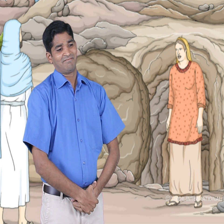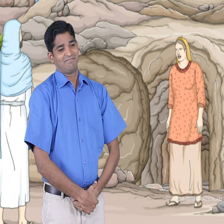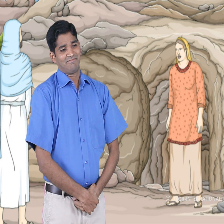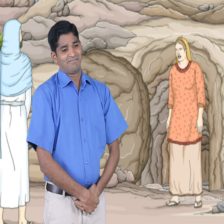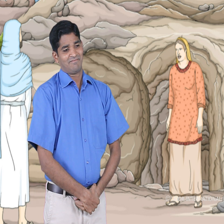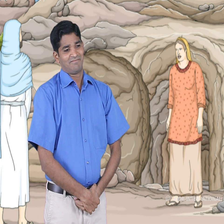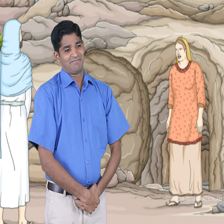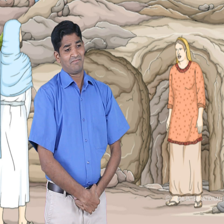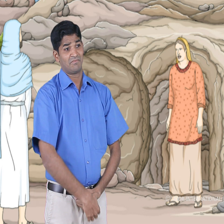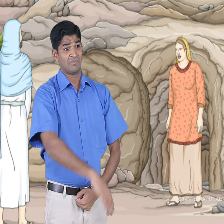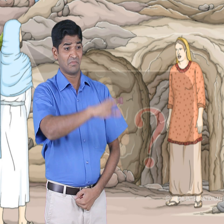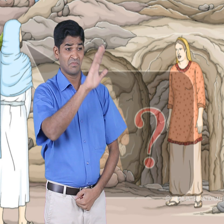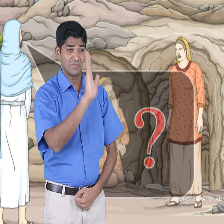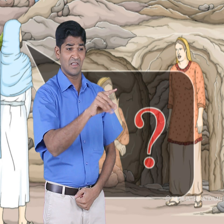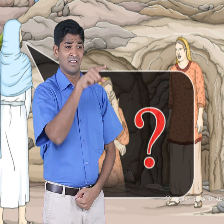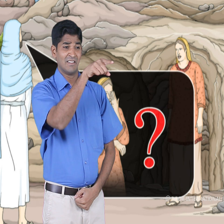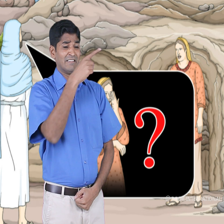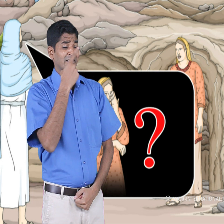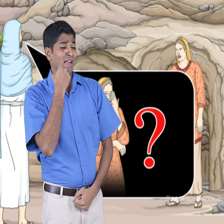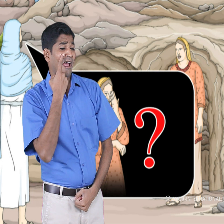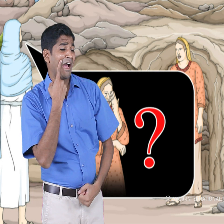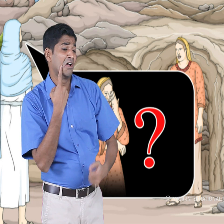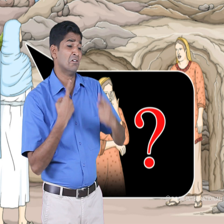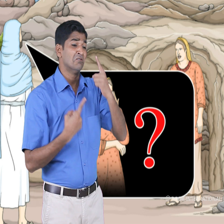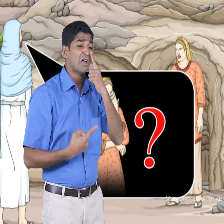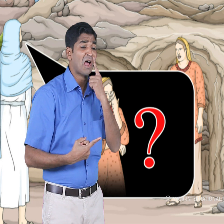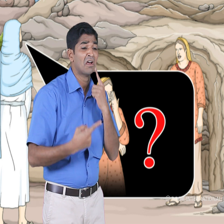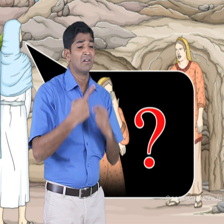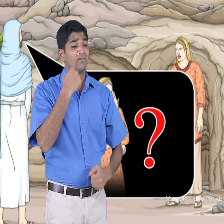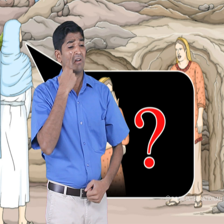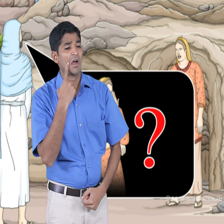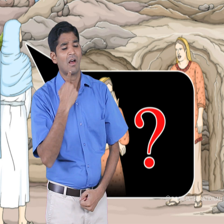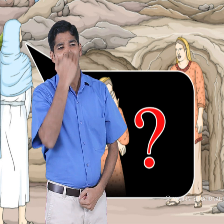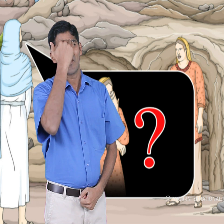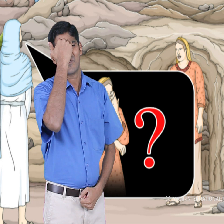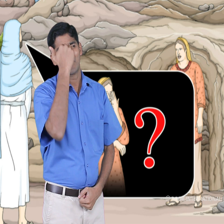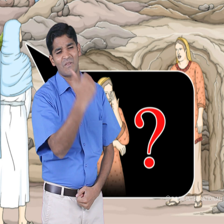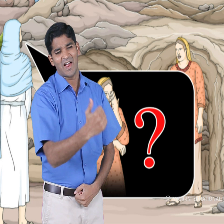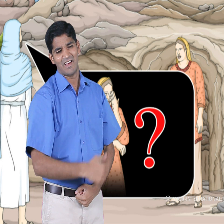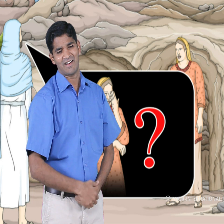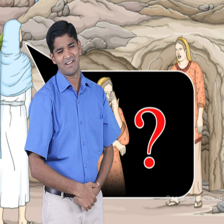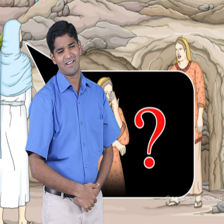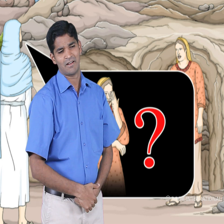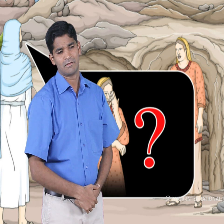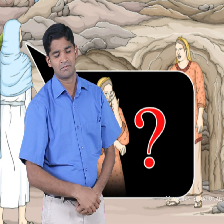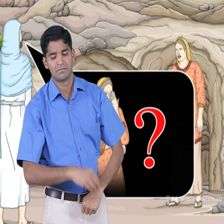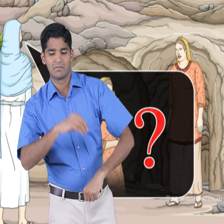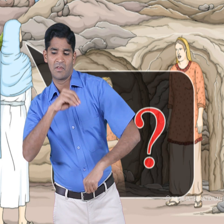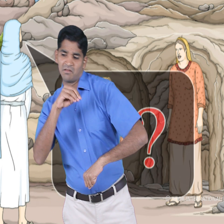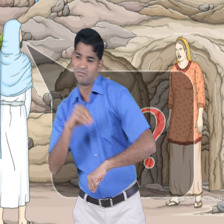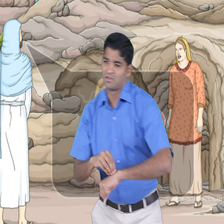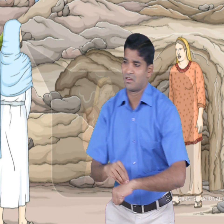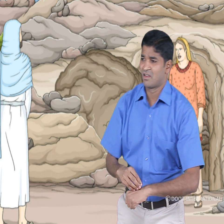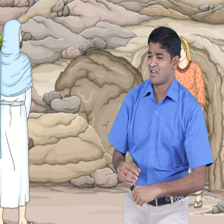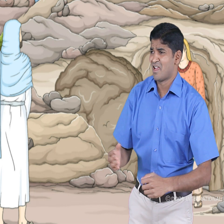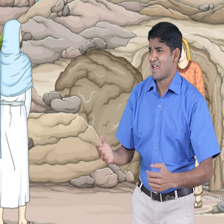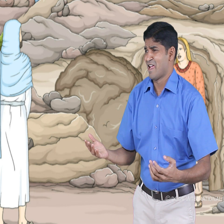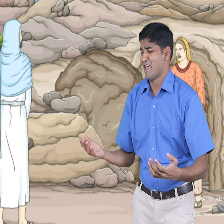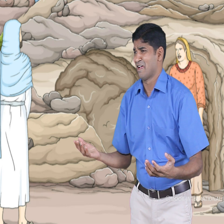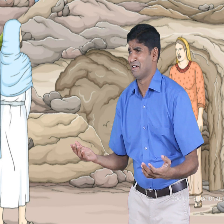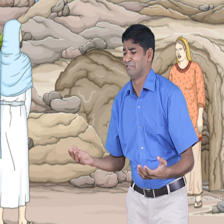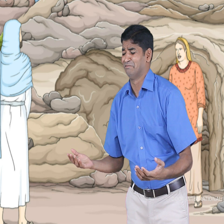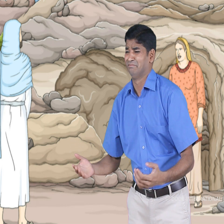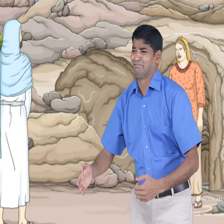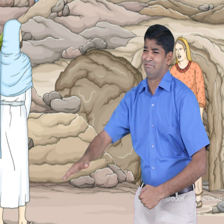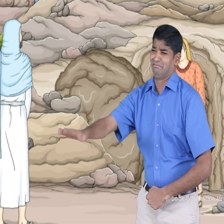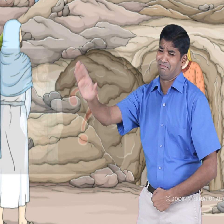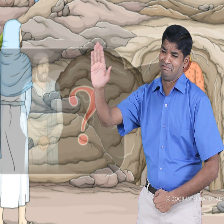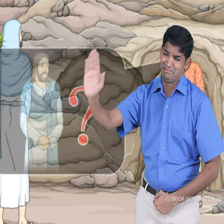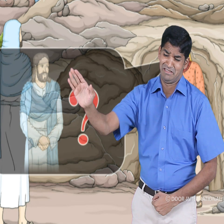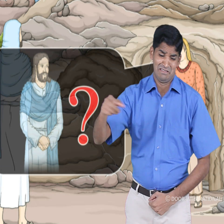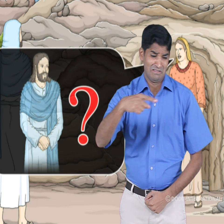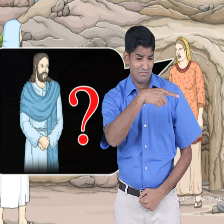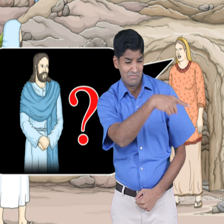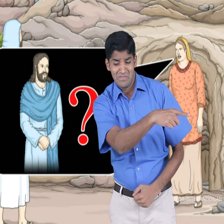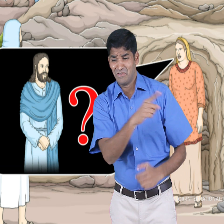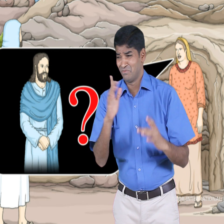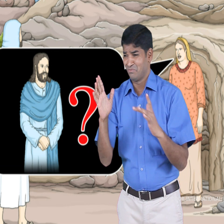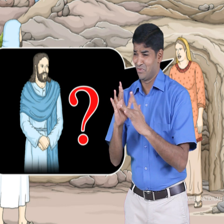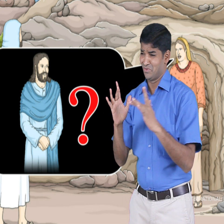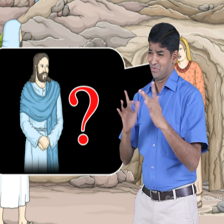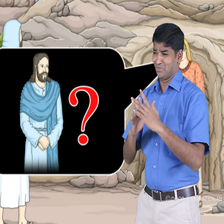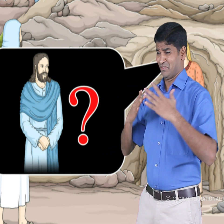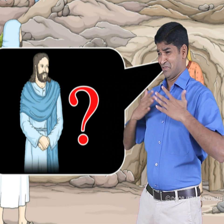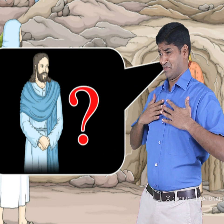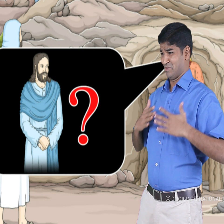“Woman, why are you weeping?” Jesus asked.